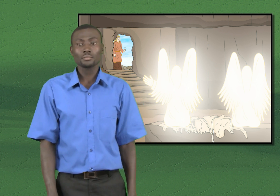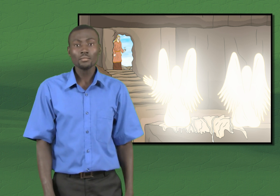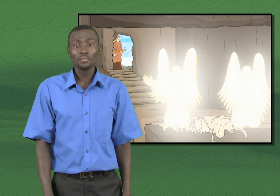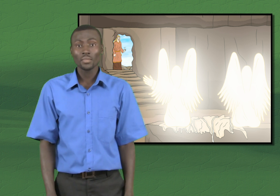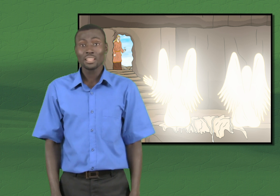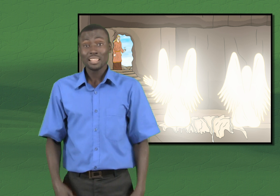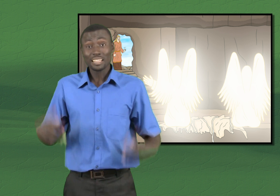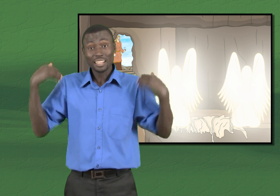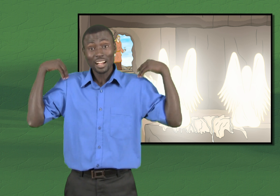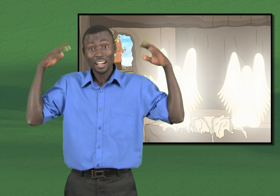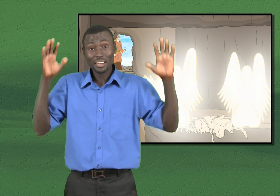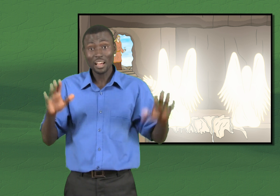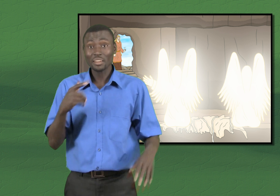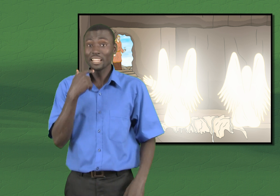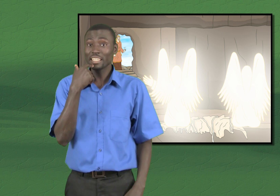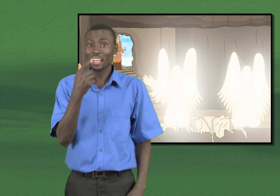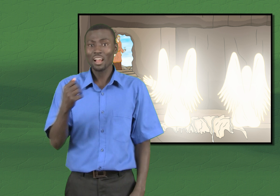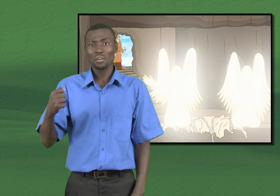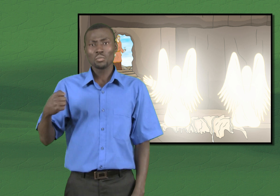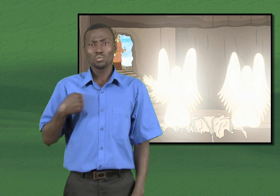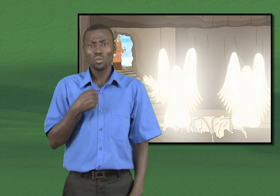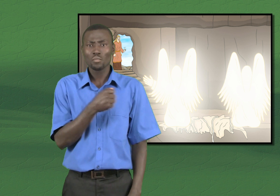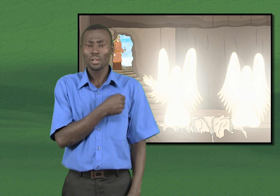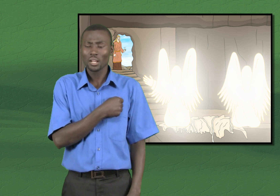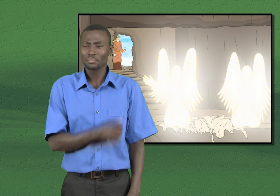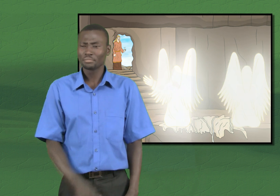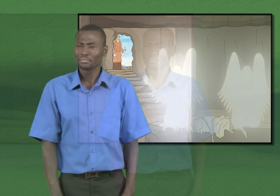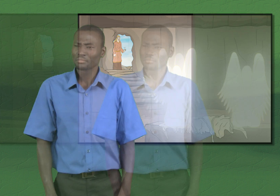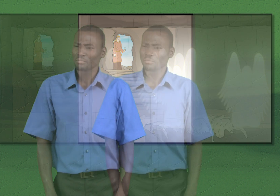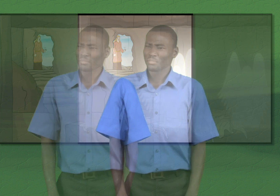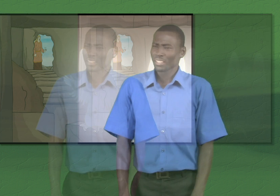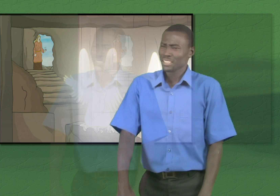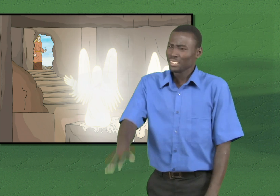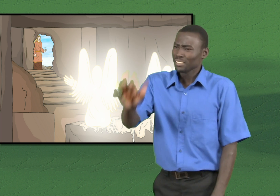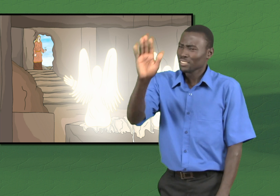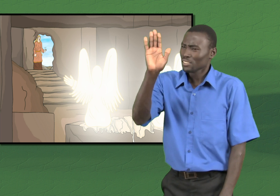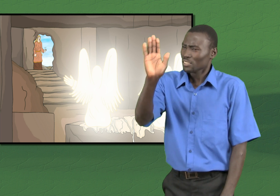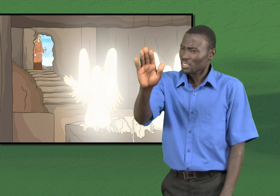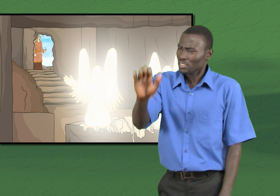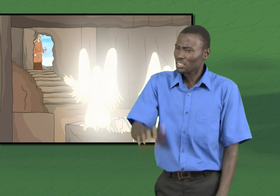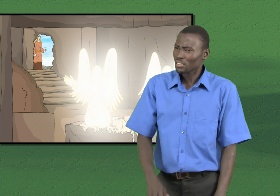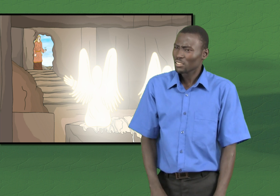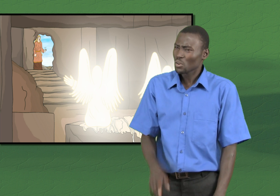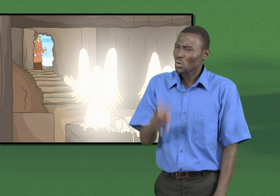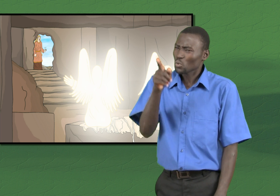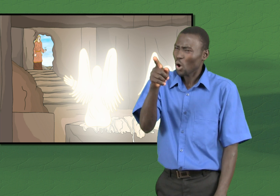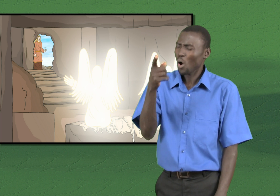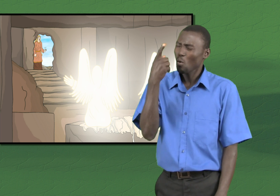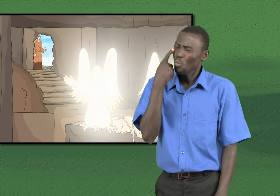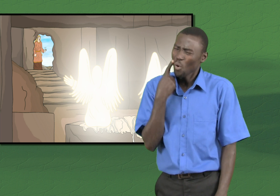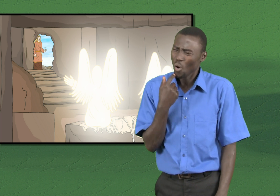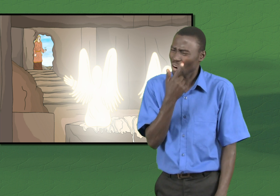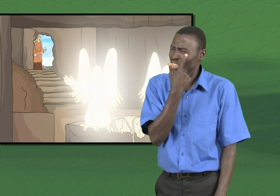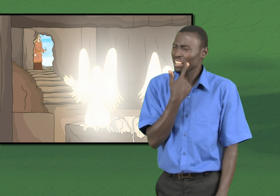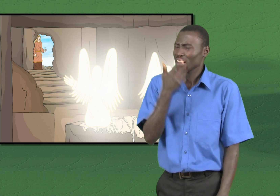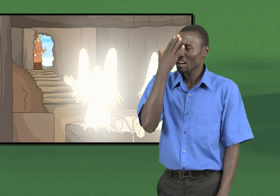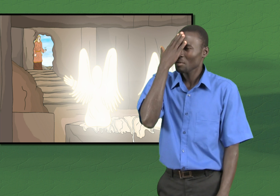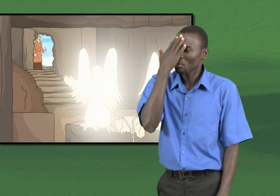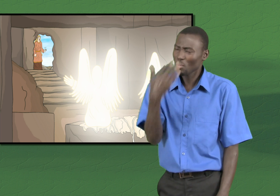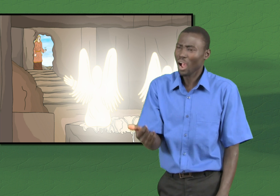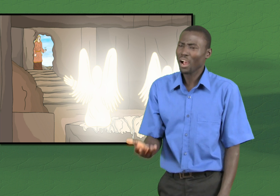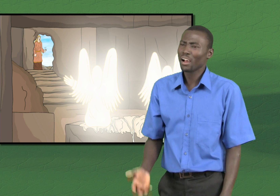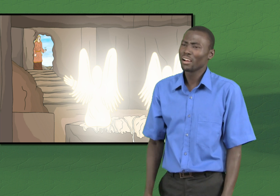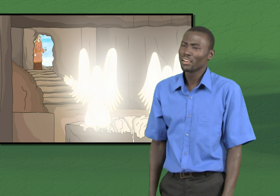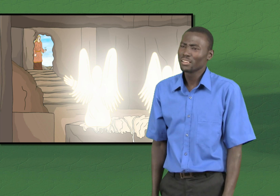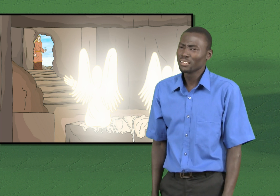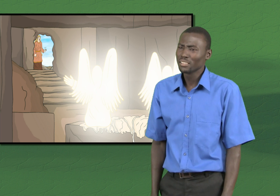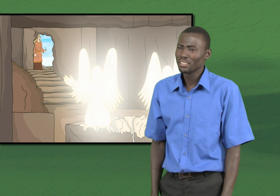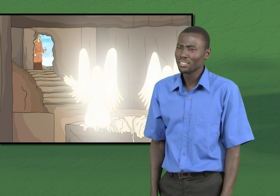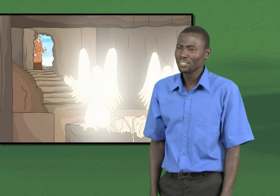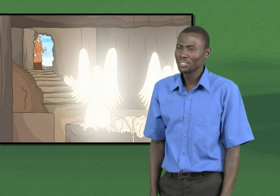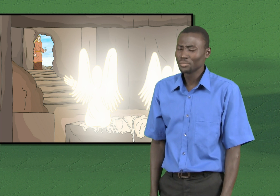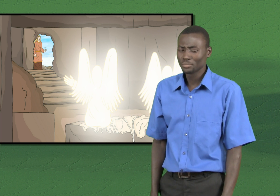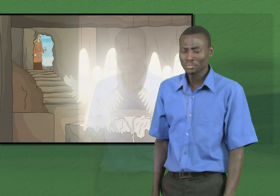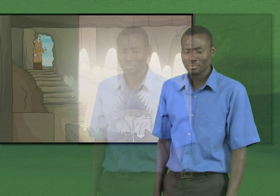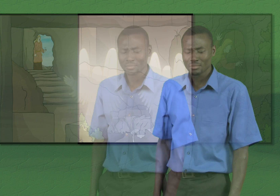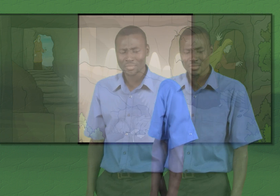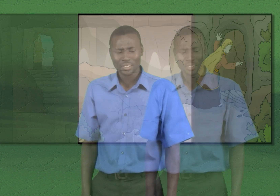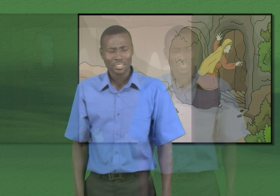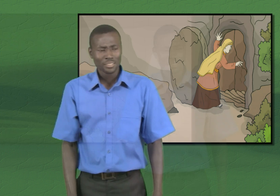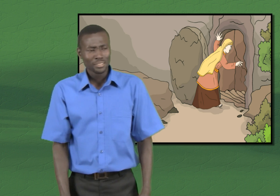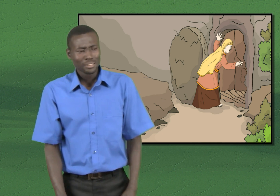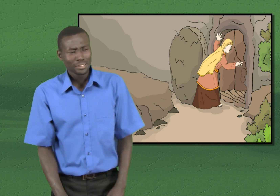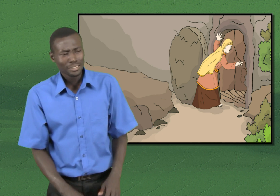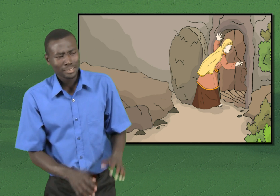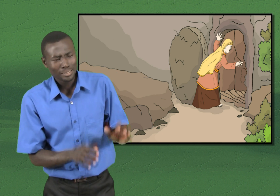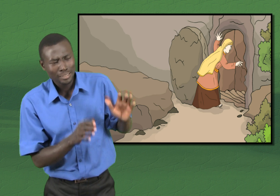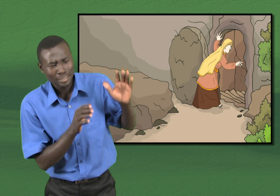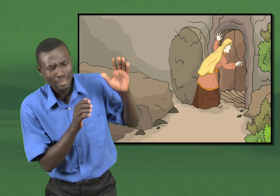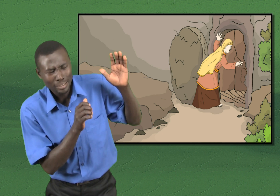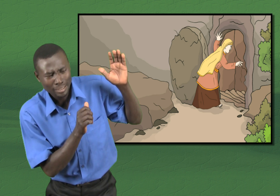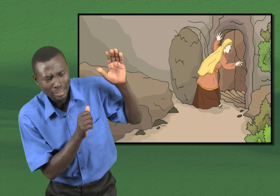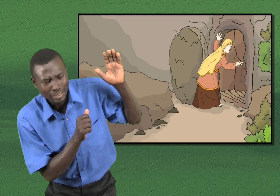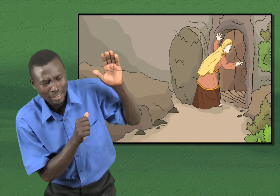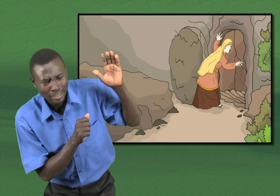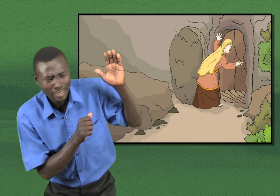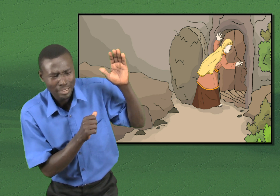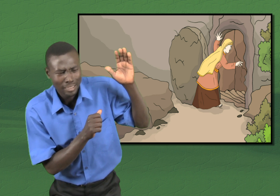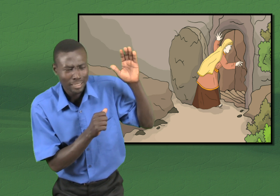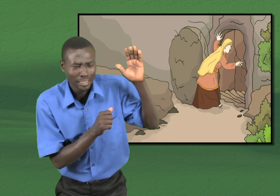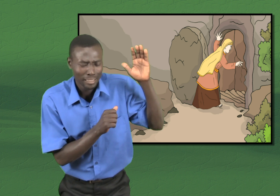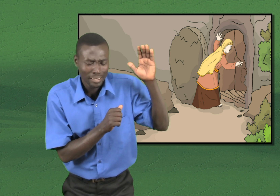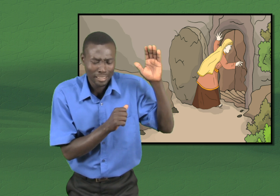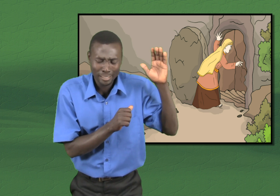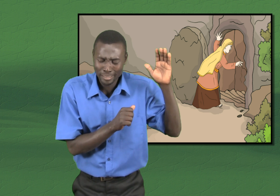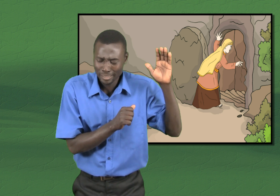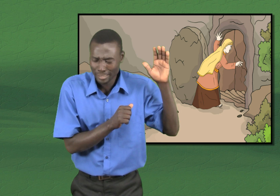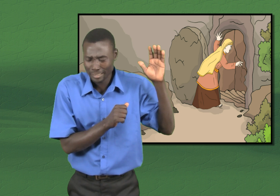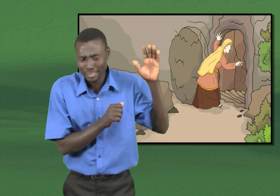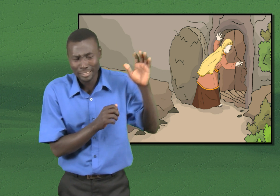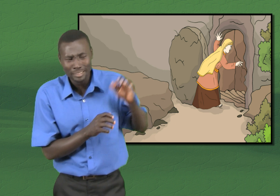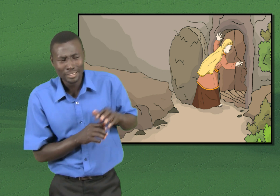“Woman, why are you weeping?” they asked.